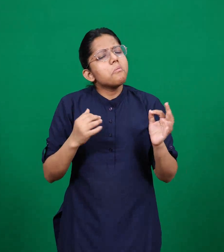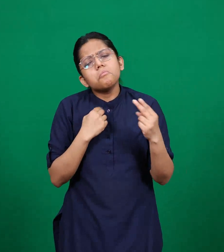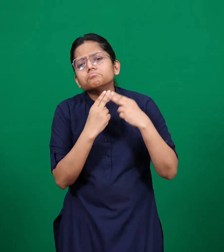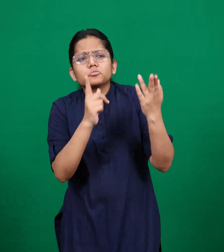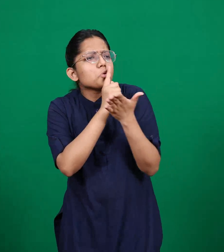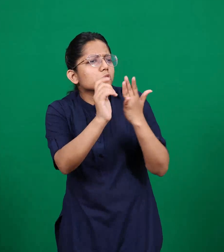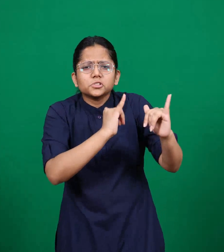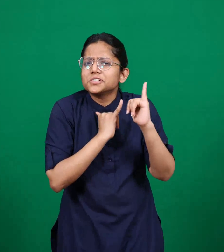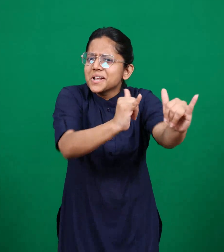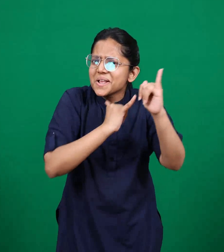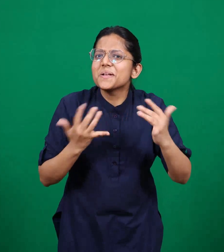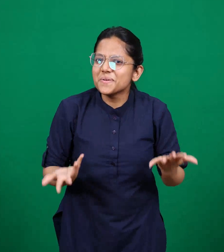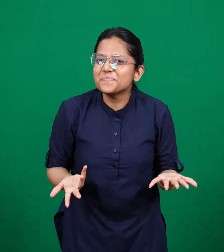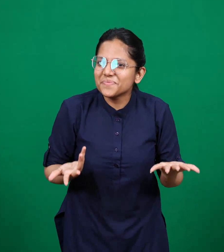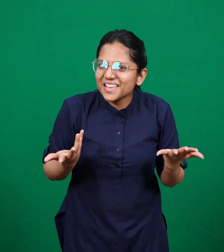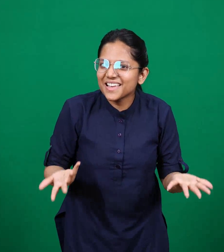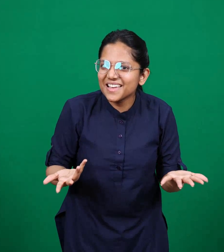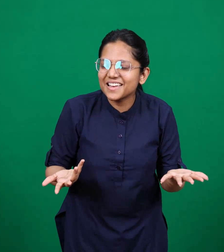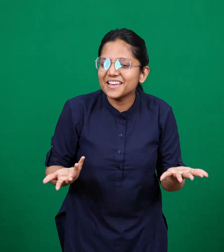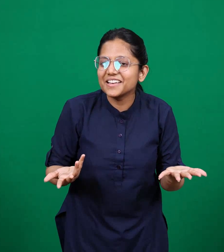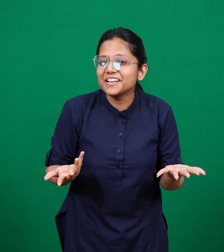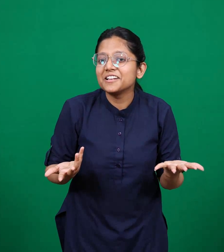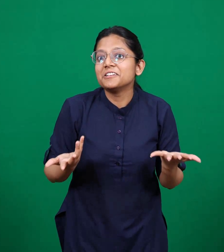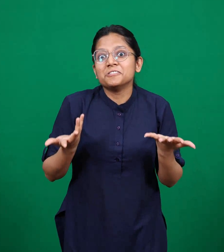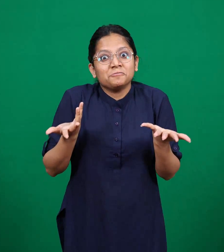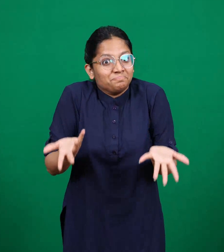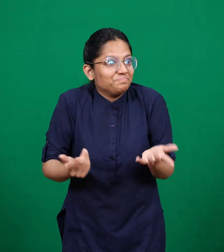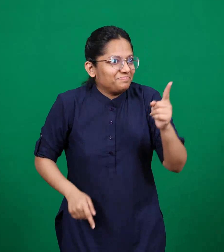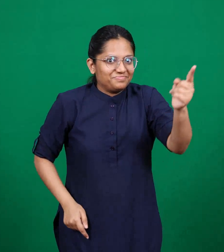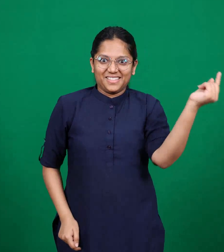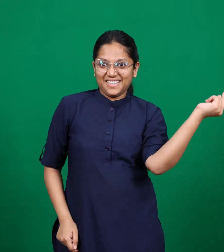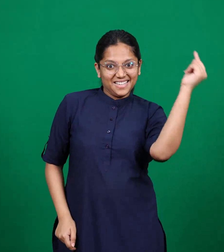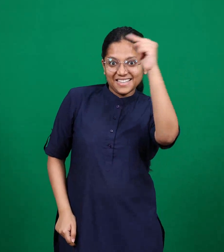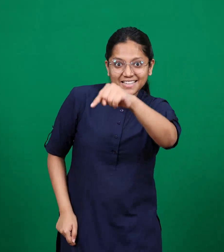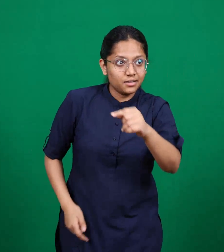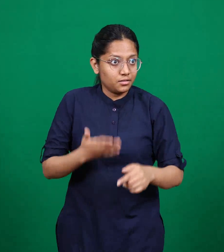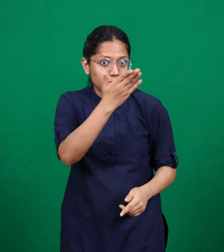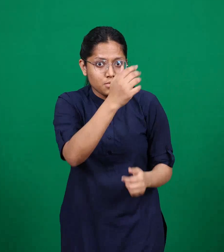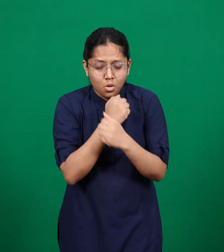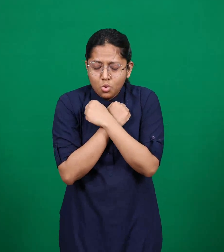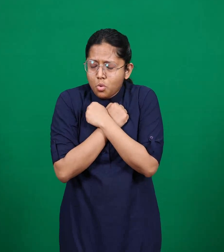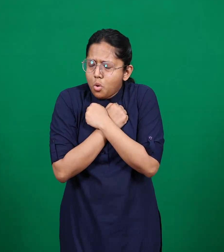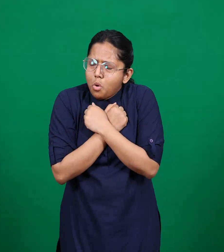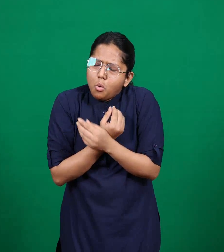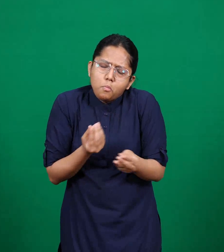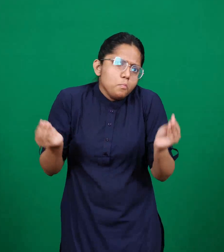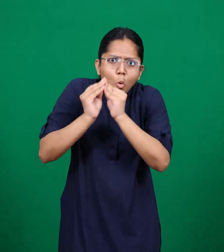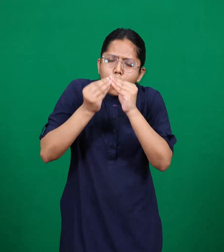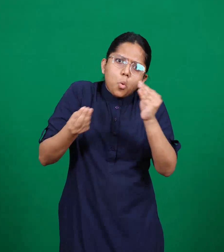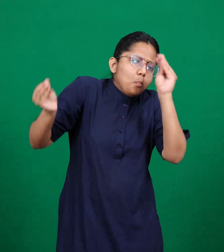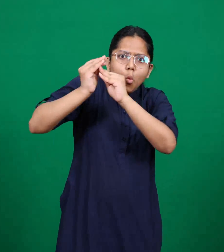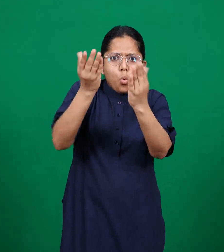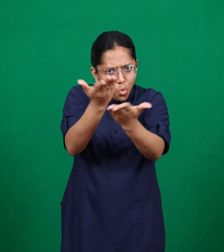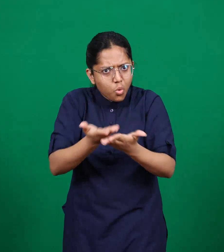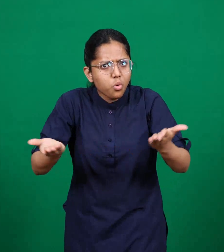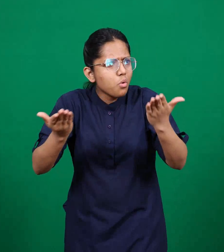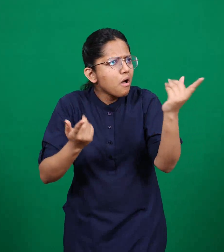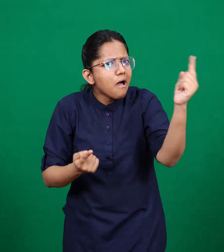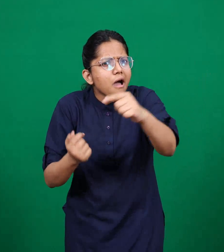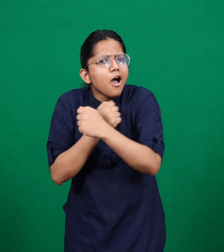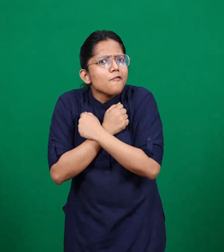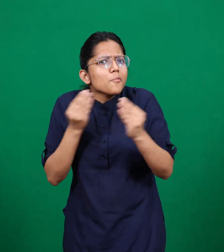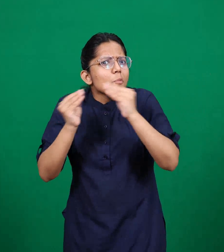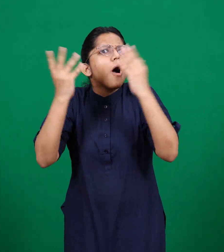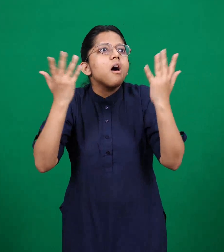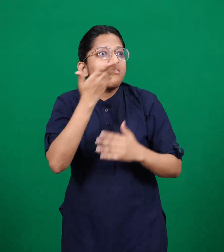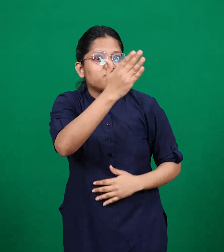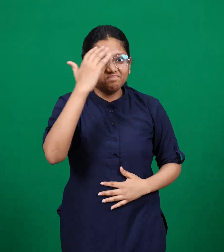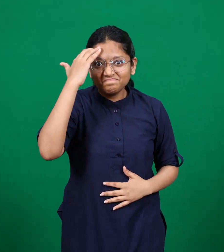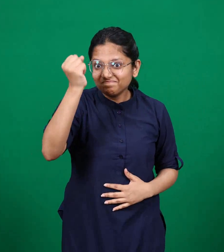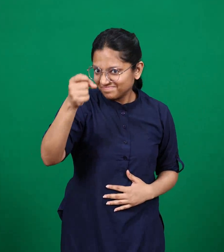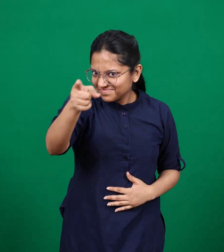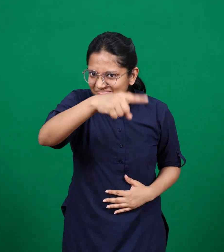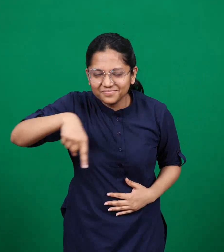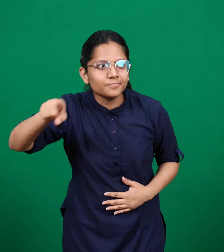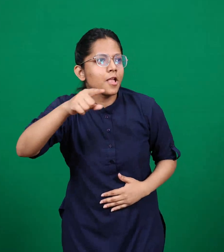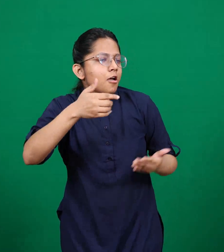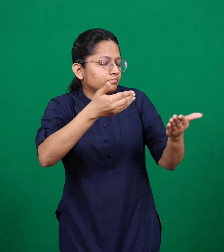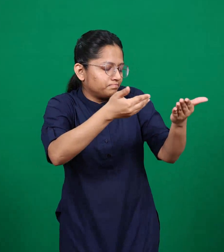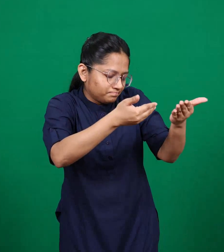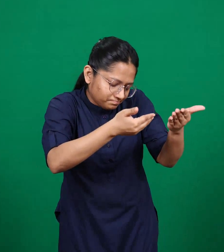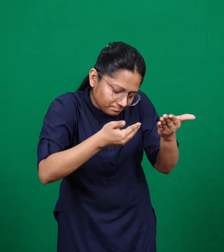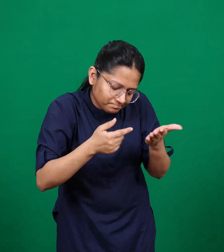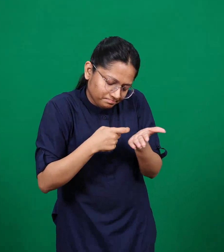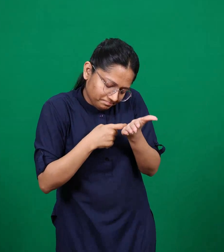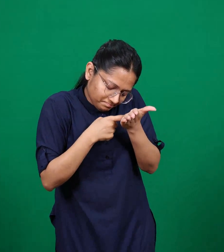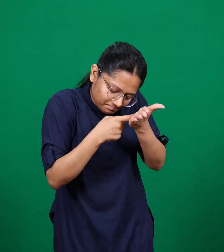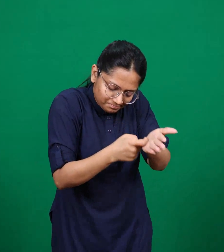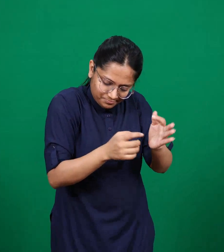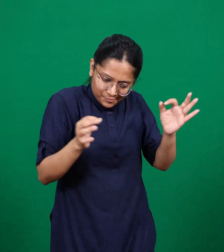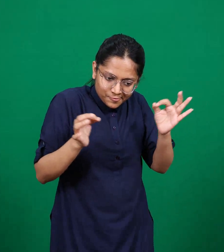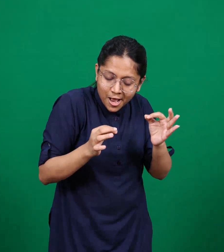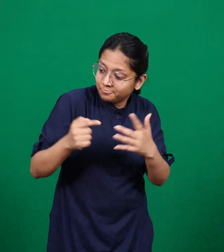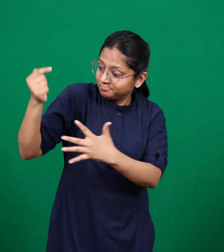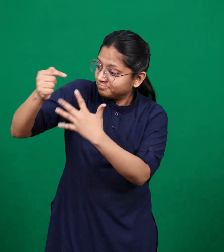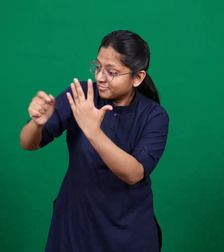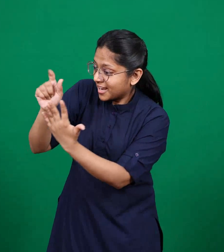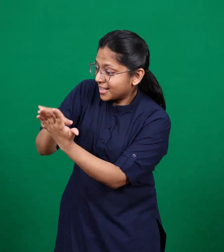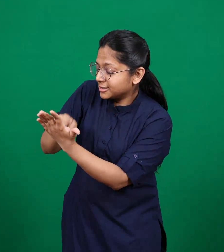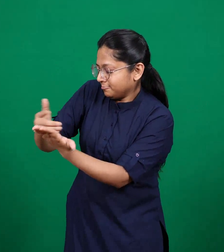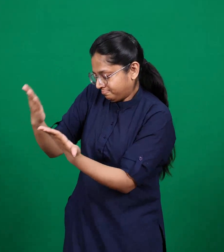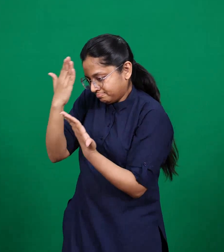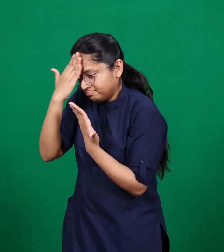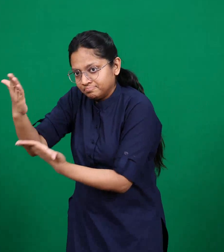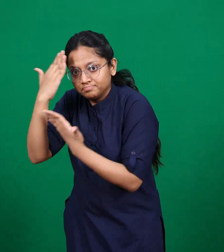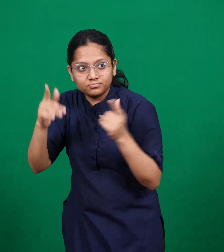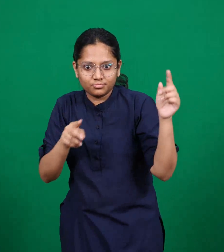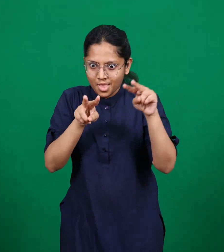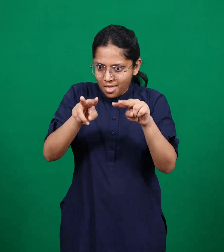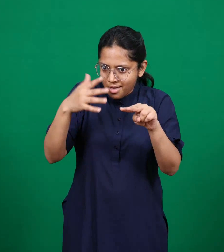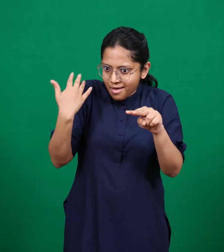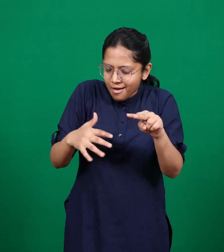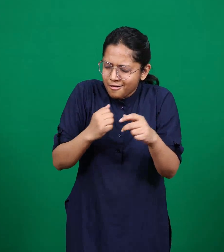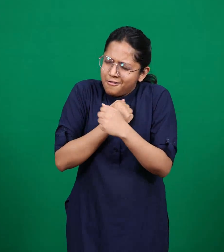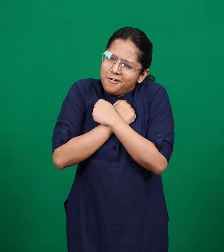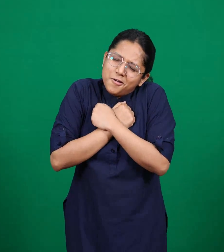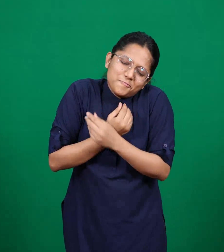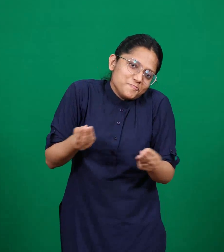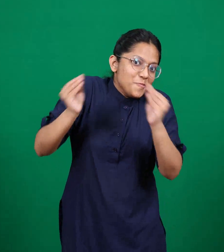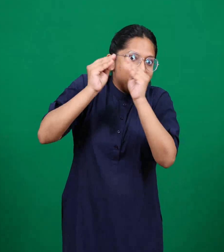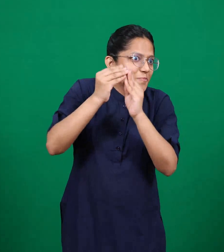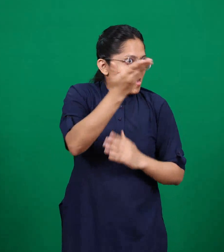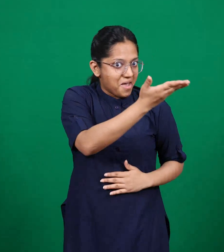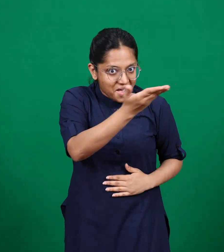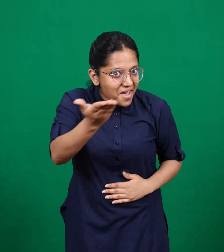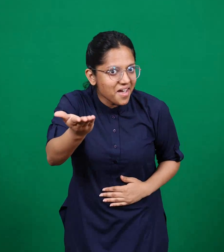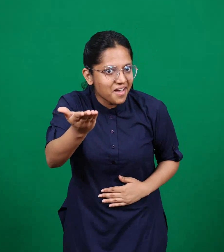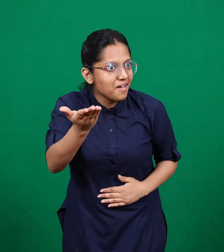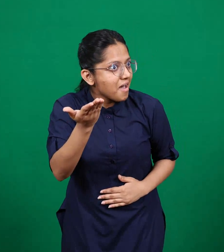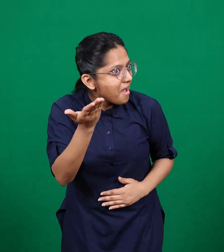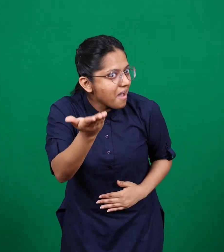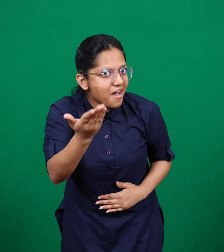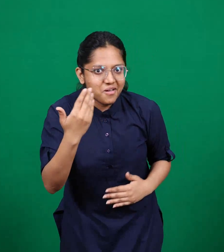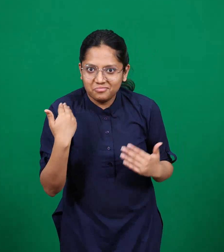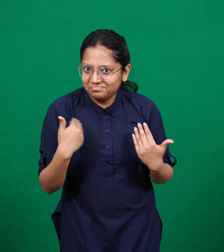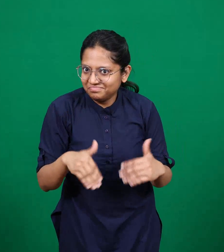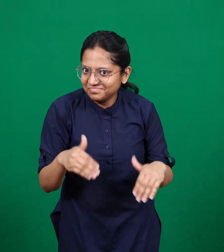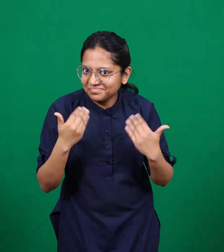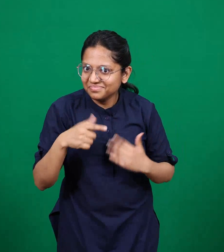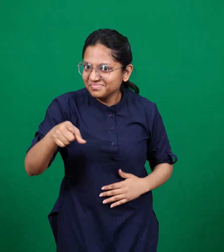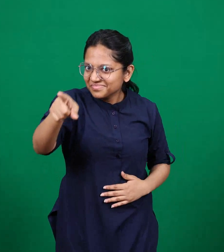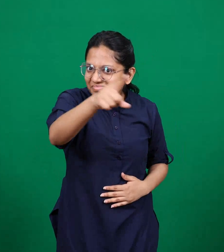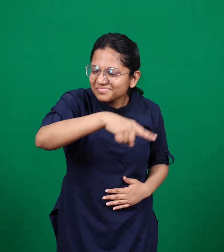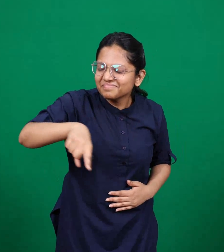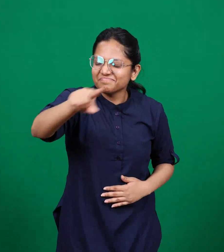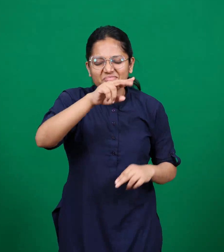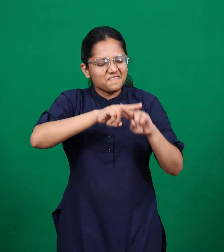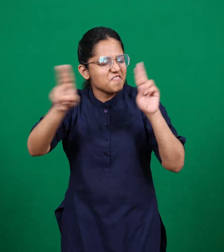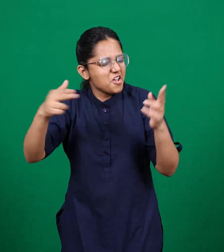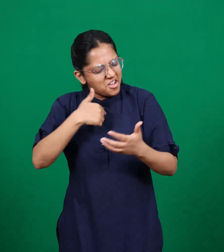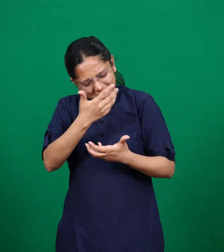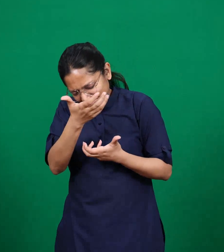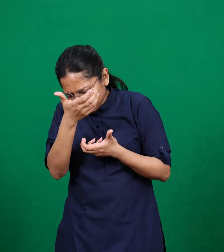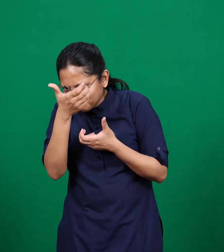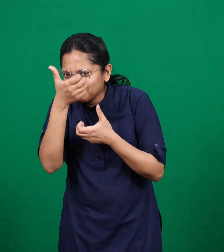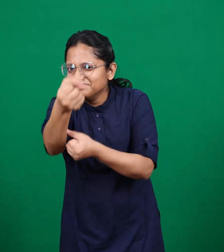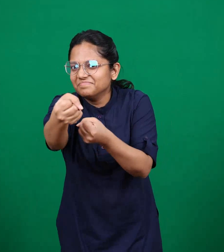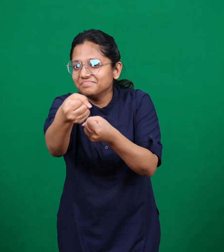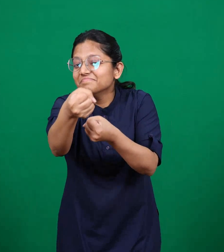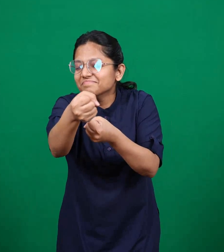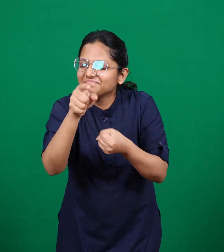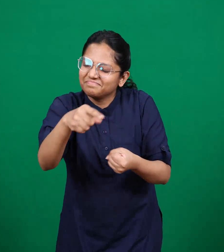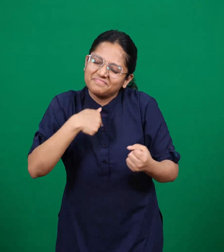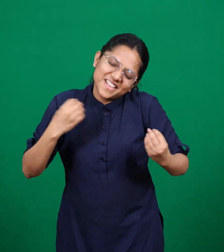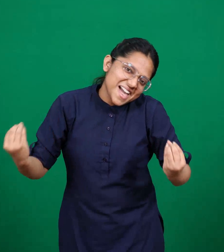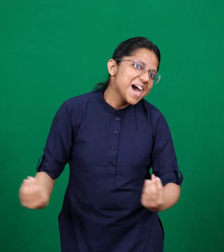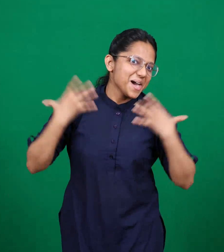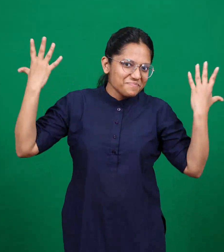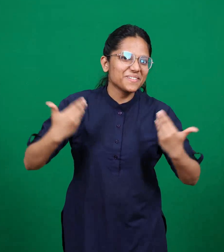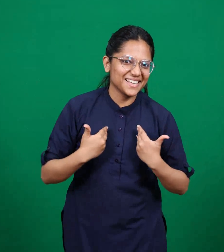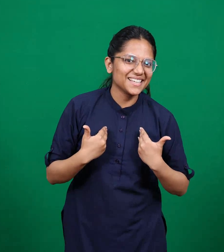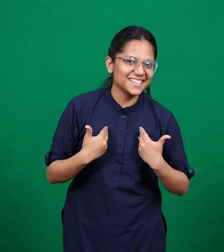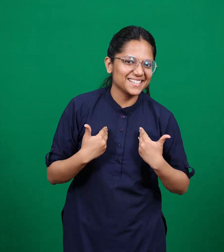And his affection for you is even greater when he remembers that you were all obedient as you welcomed him with fear and trembling.